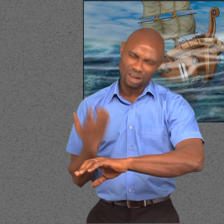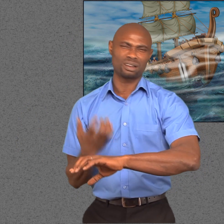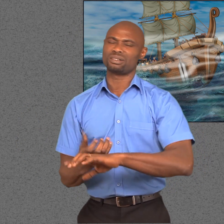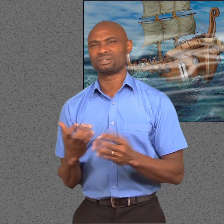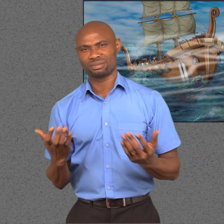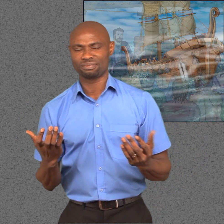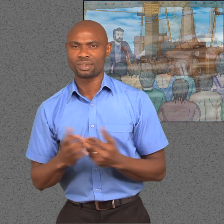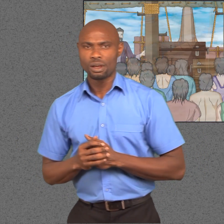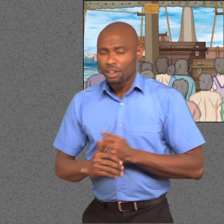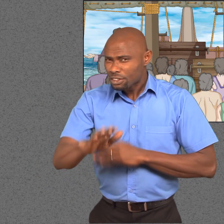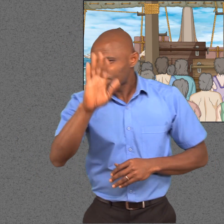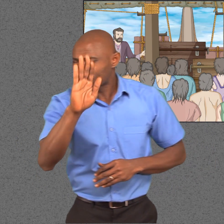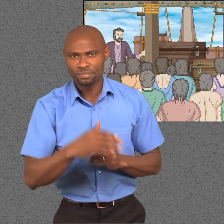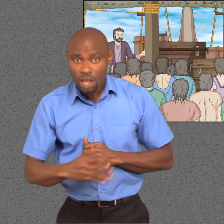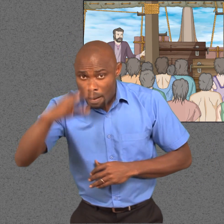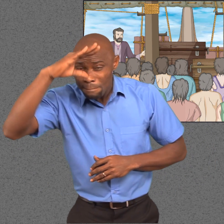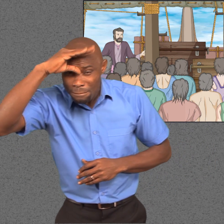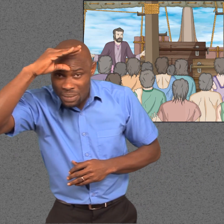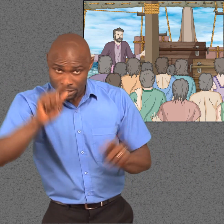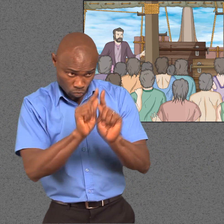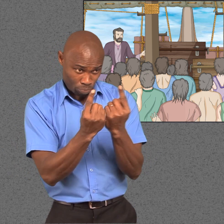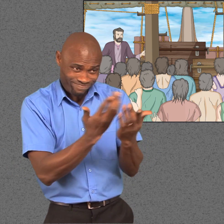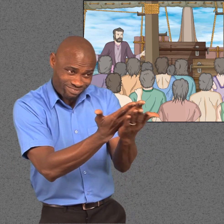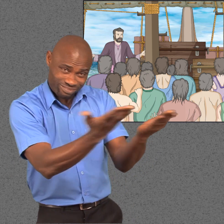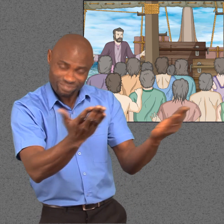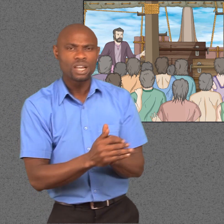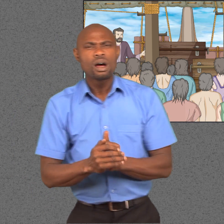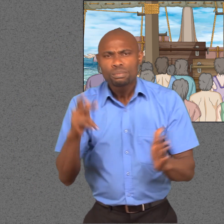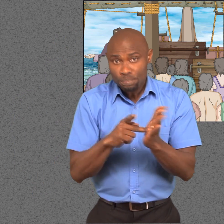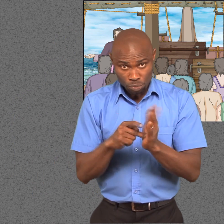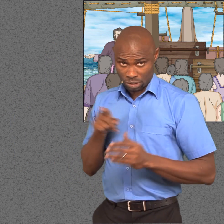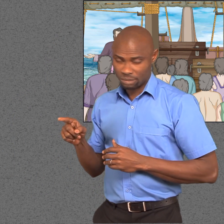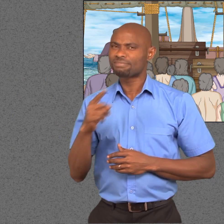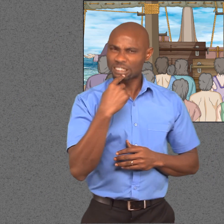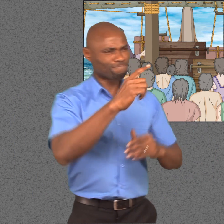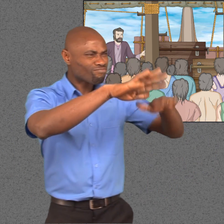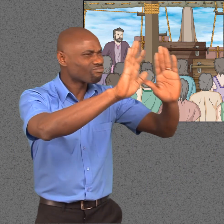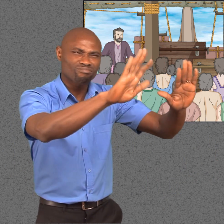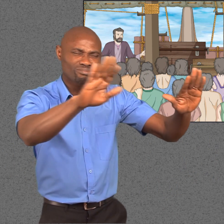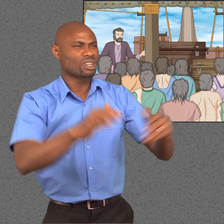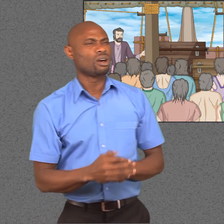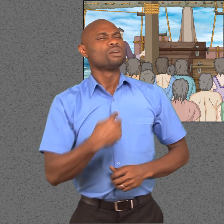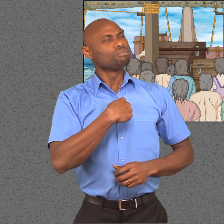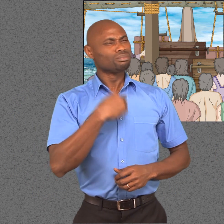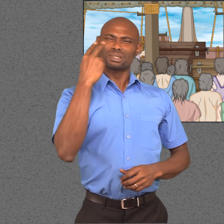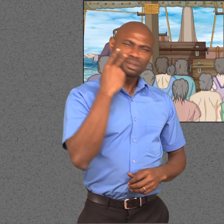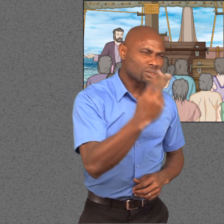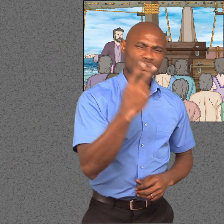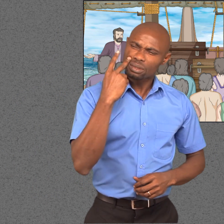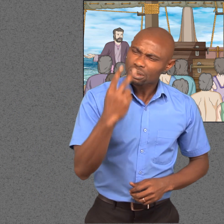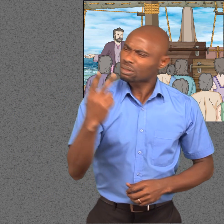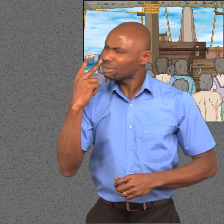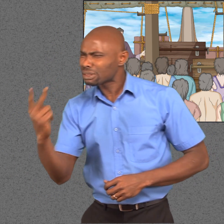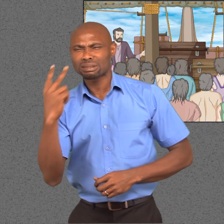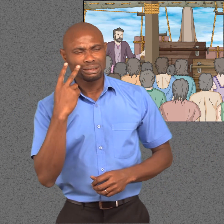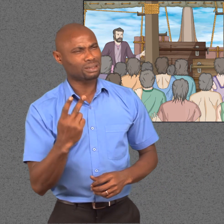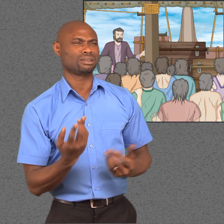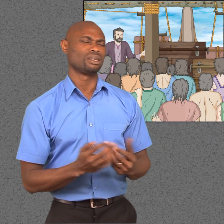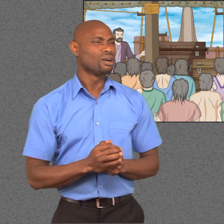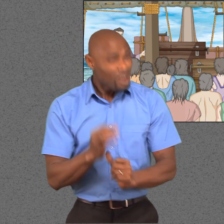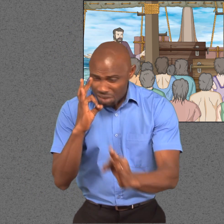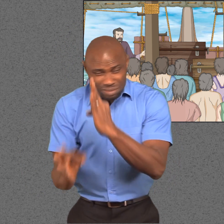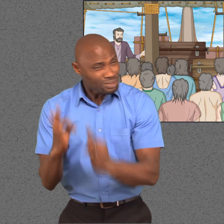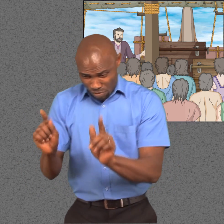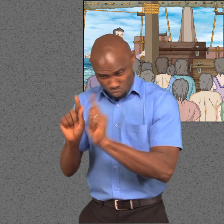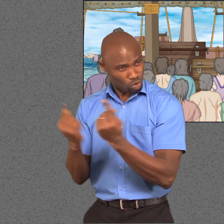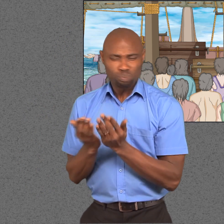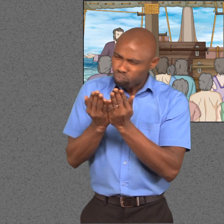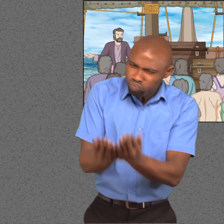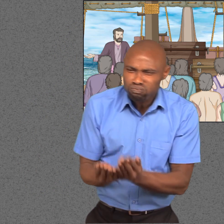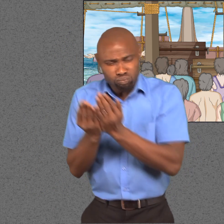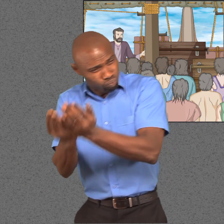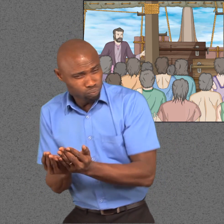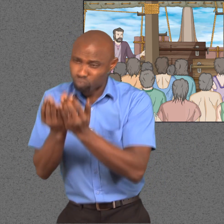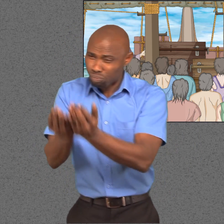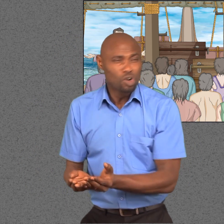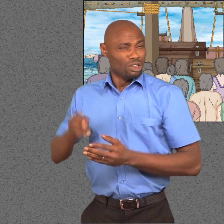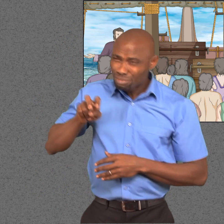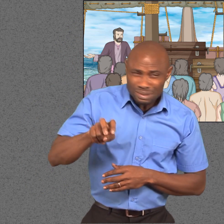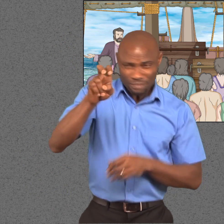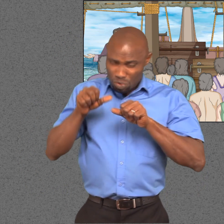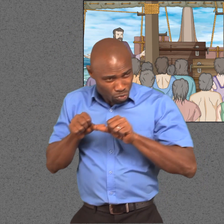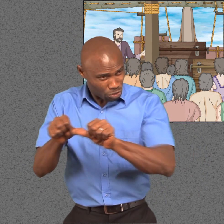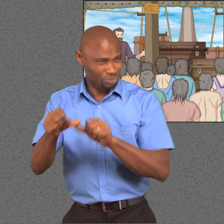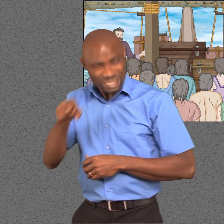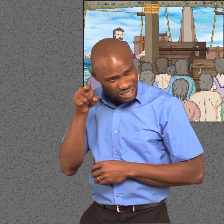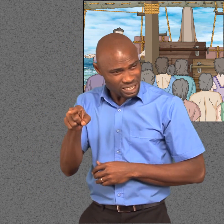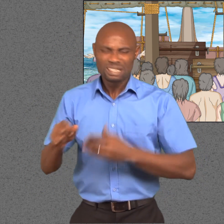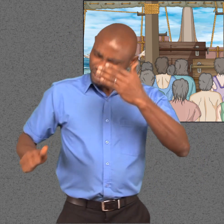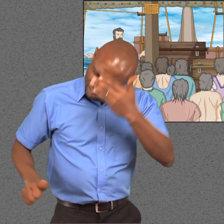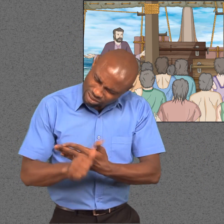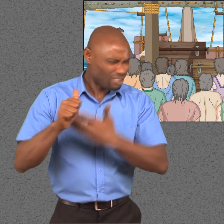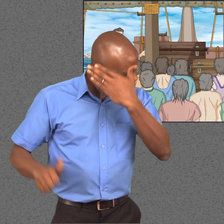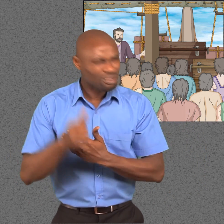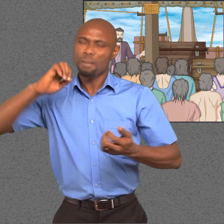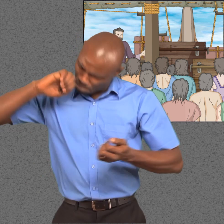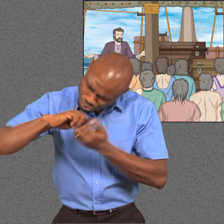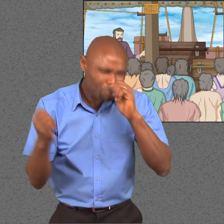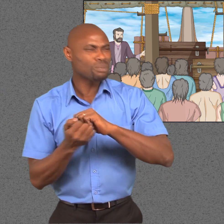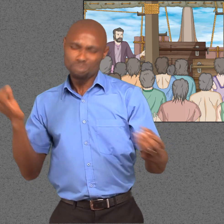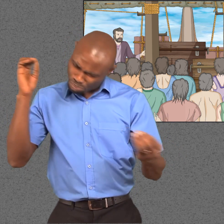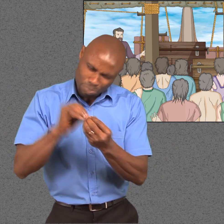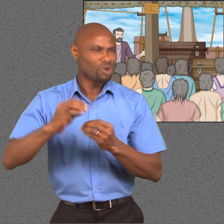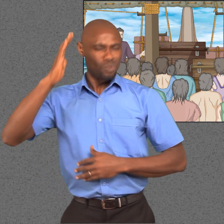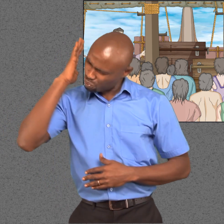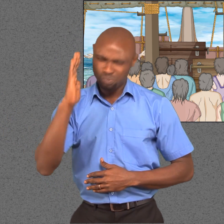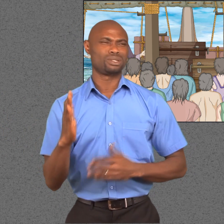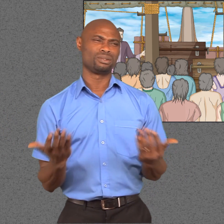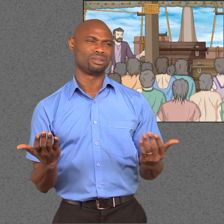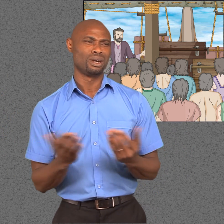So Paul advised them, “Men, I can see that our voyage will be filled with disaster and great loss, not only to ship and cargo, but to our own lives as well.”